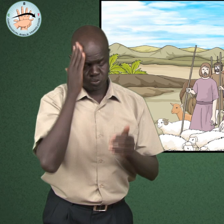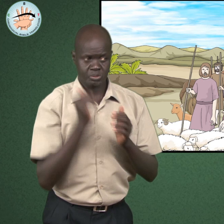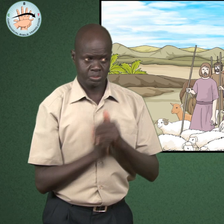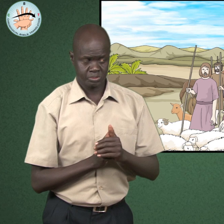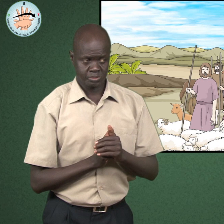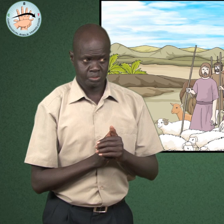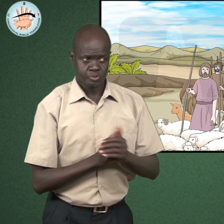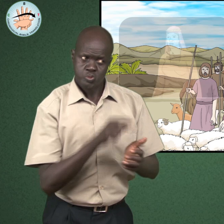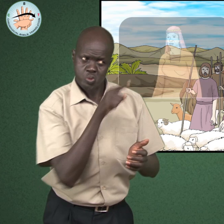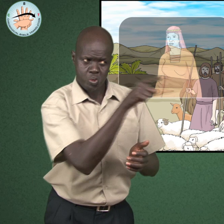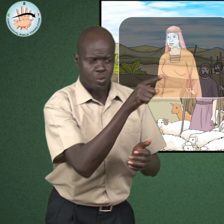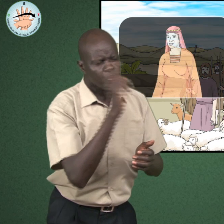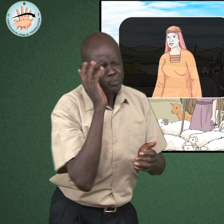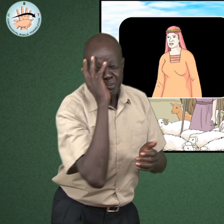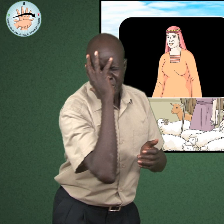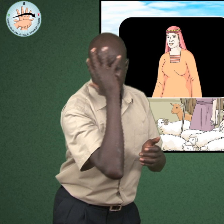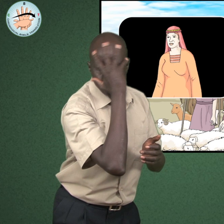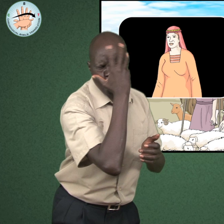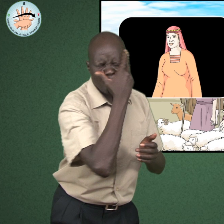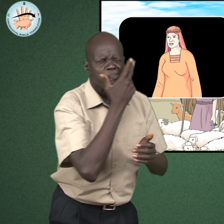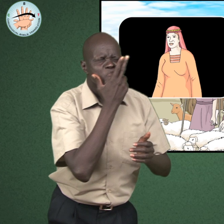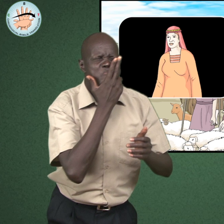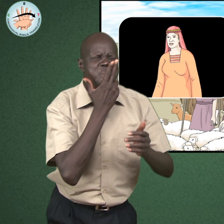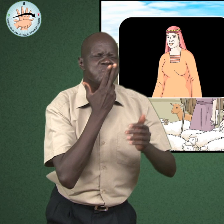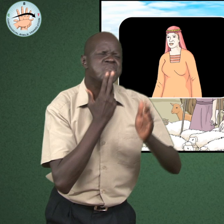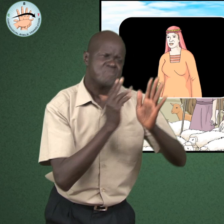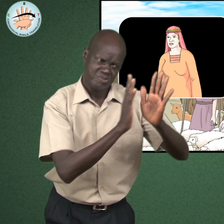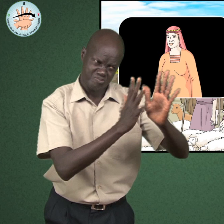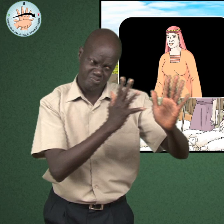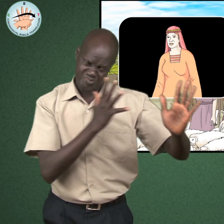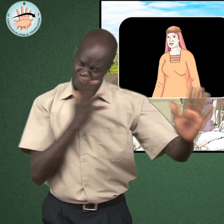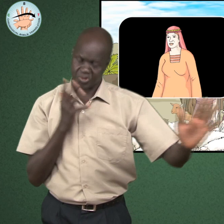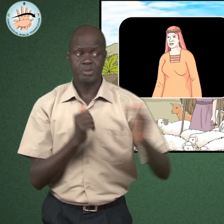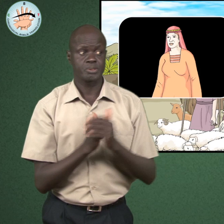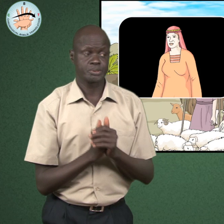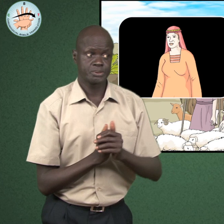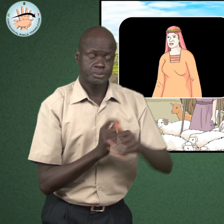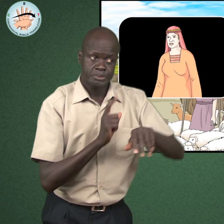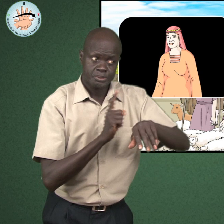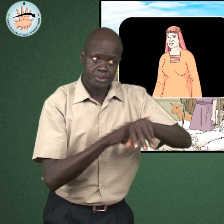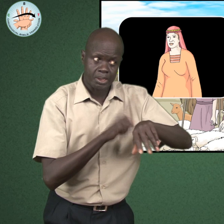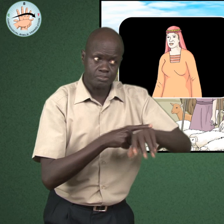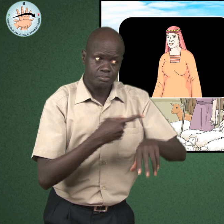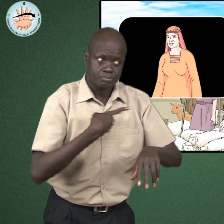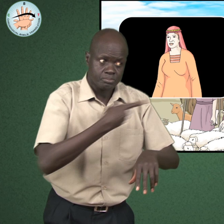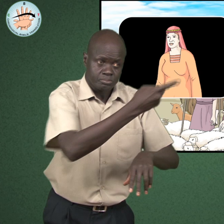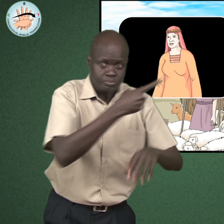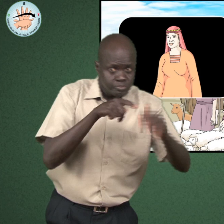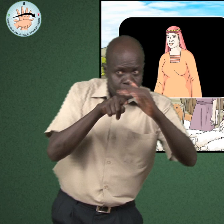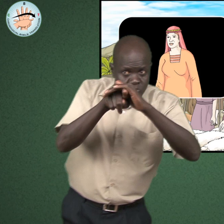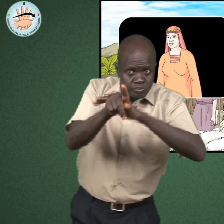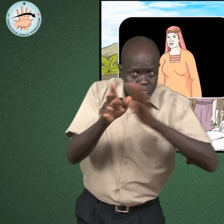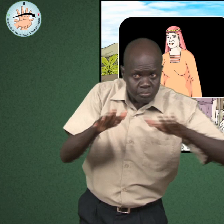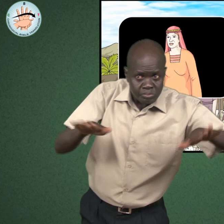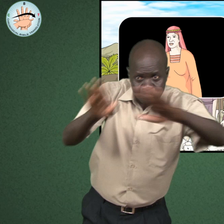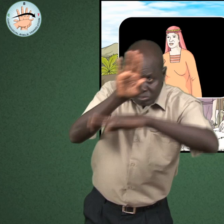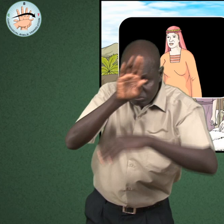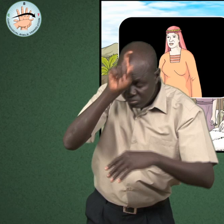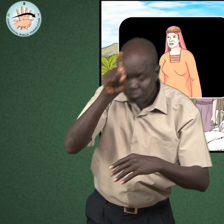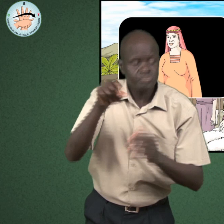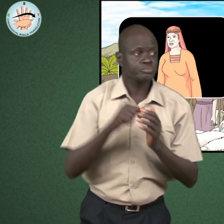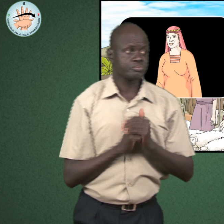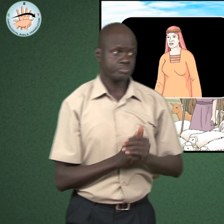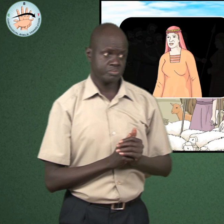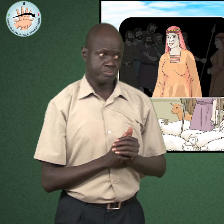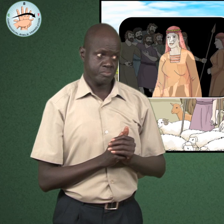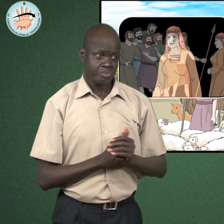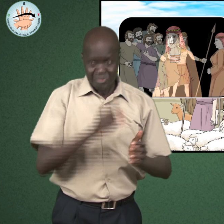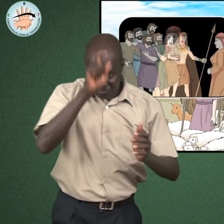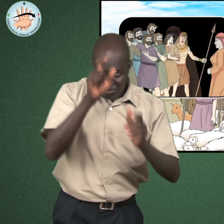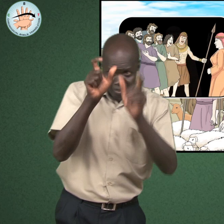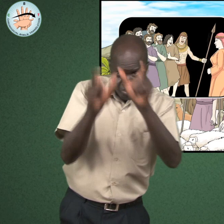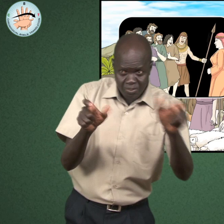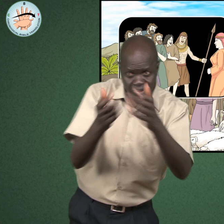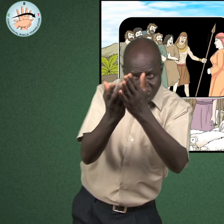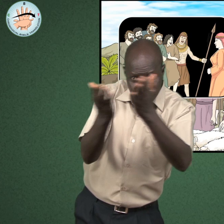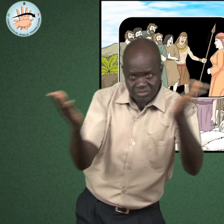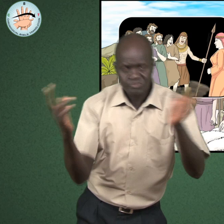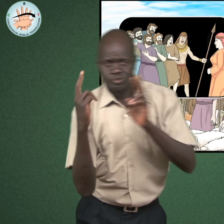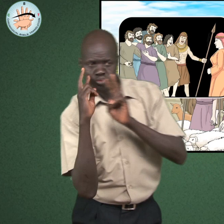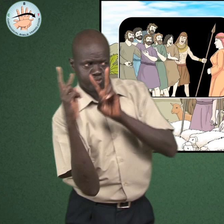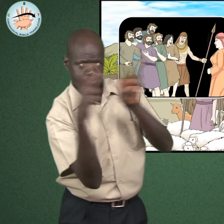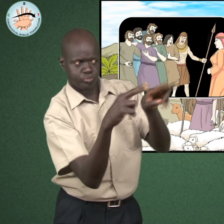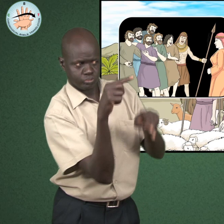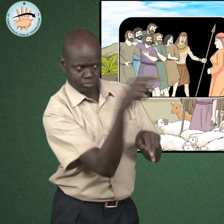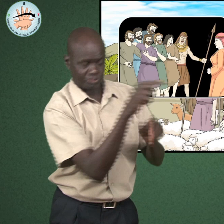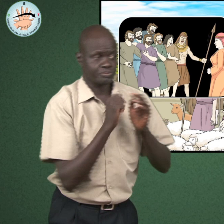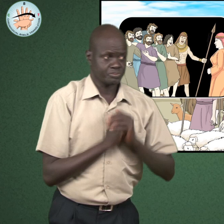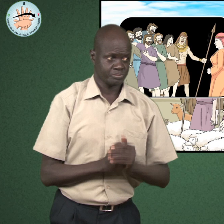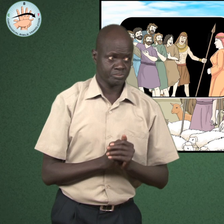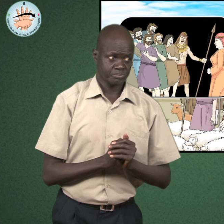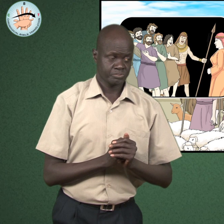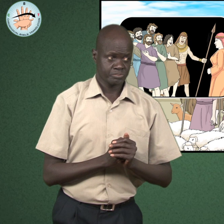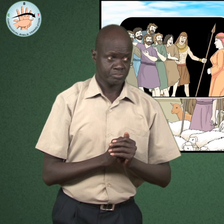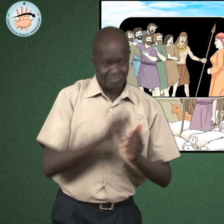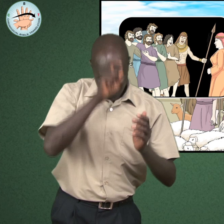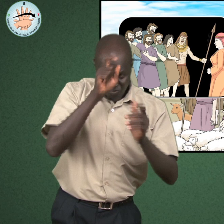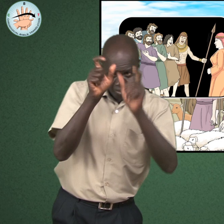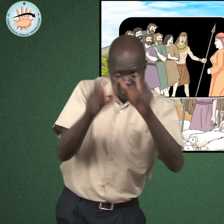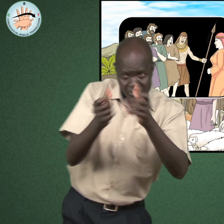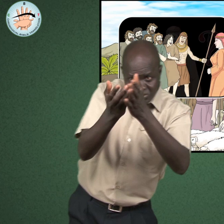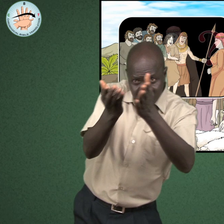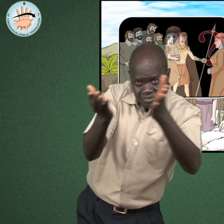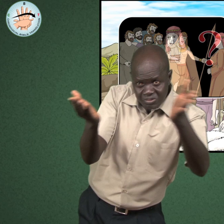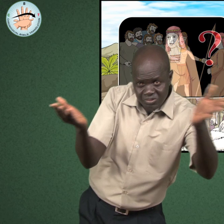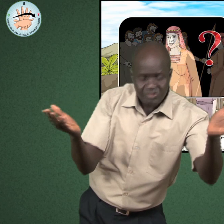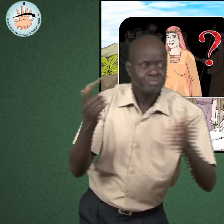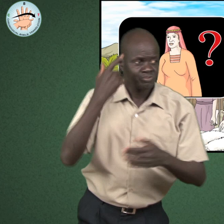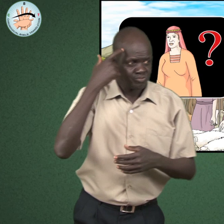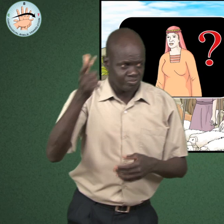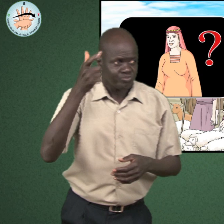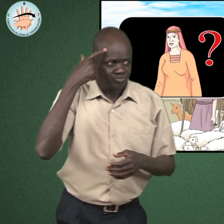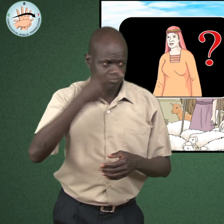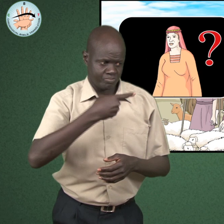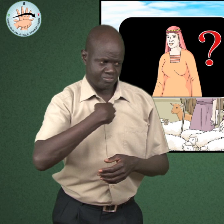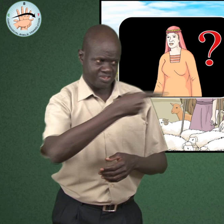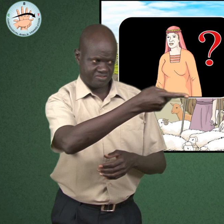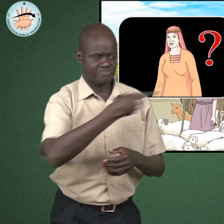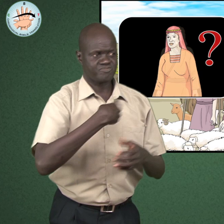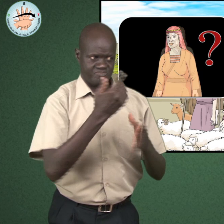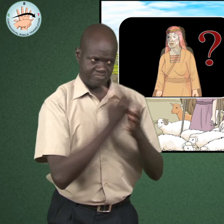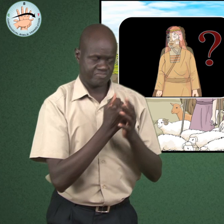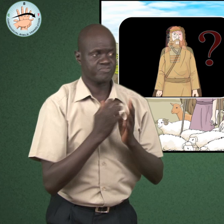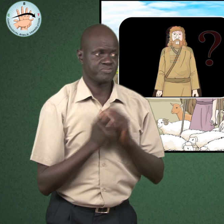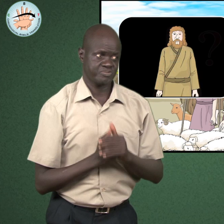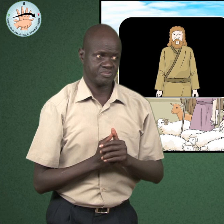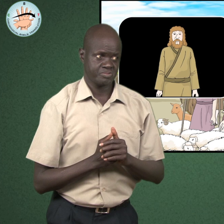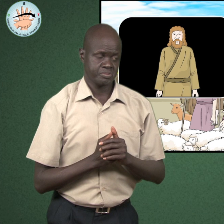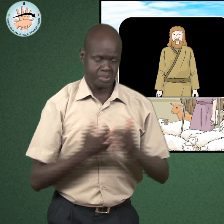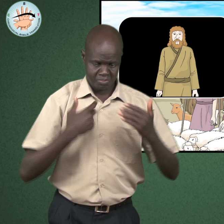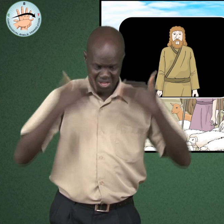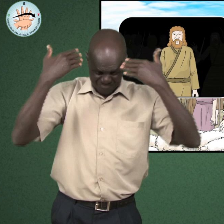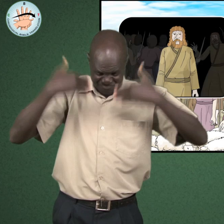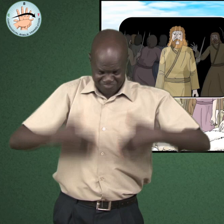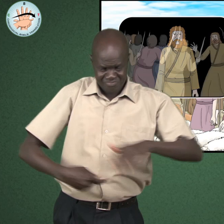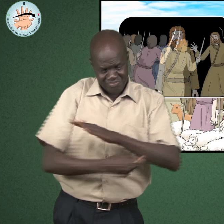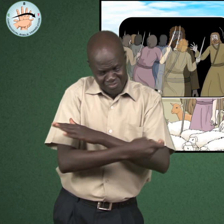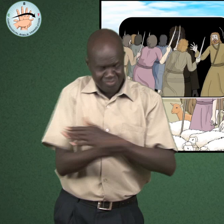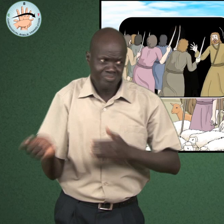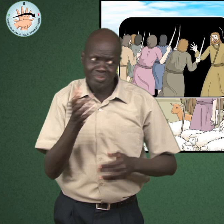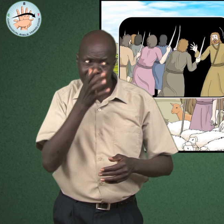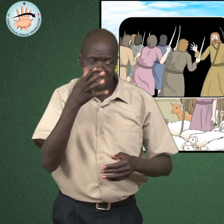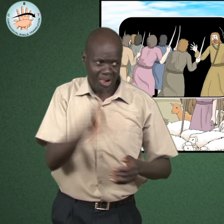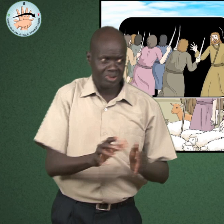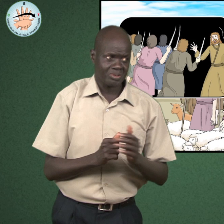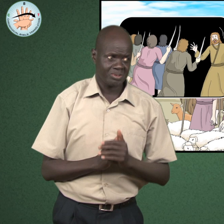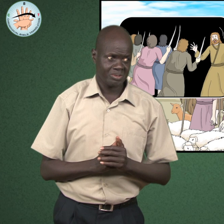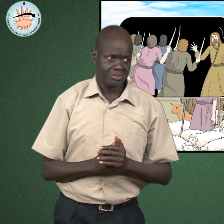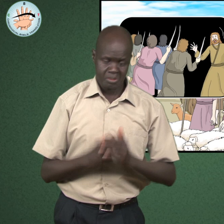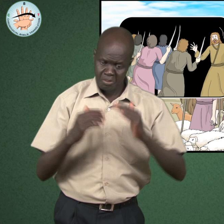As he was about to enter Egypt, he said to his wife Sarai, “Look, I know that you are a beautiful woman, and when the Egyptians see you, they will say, ‘This is his wife.’